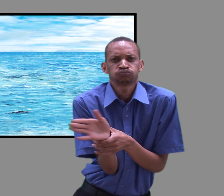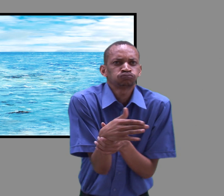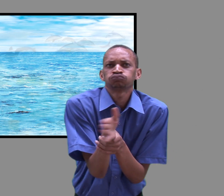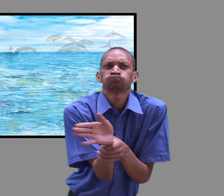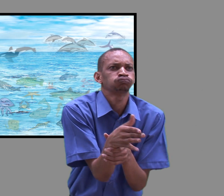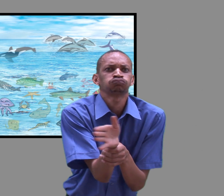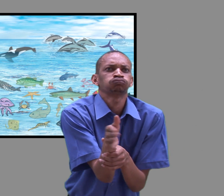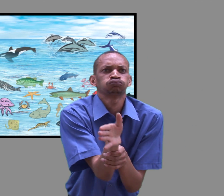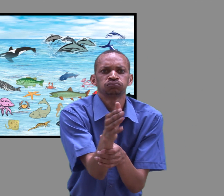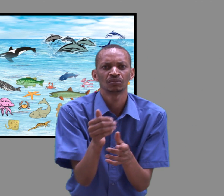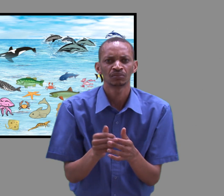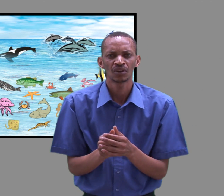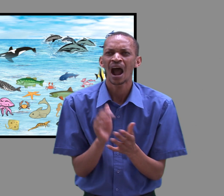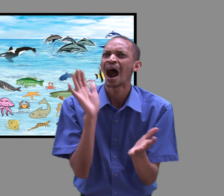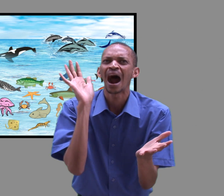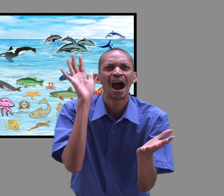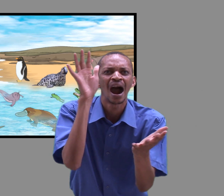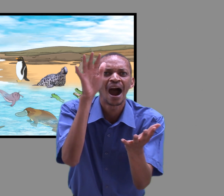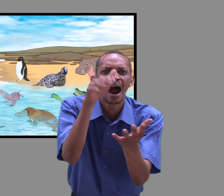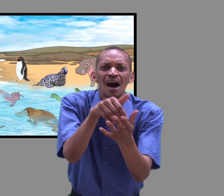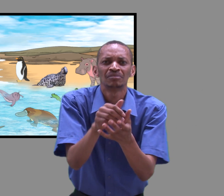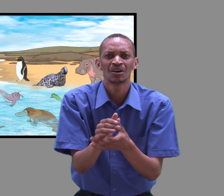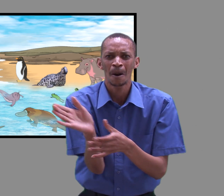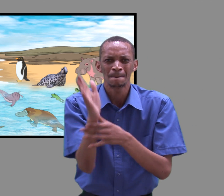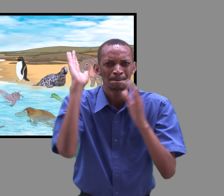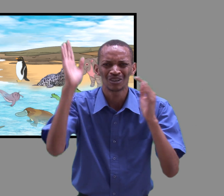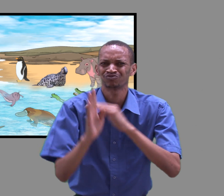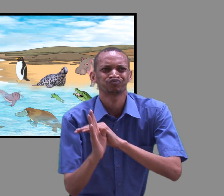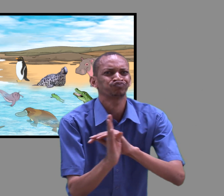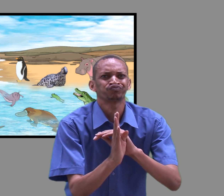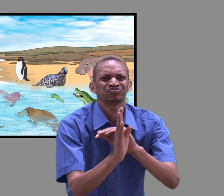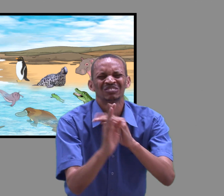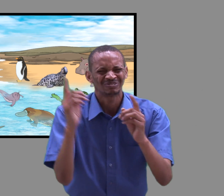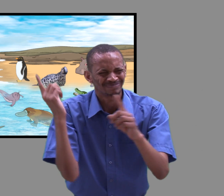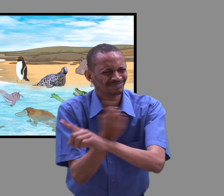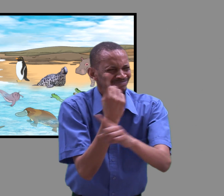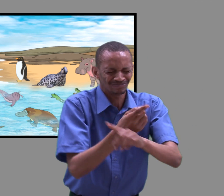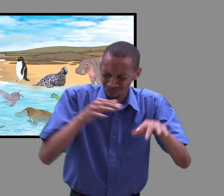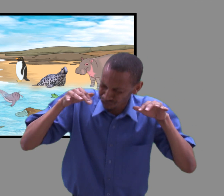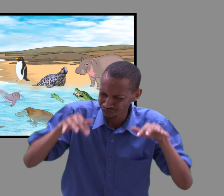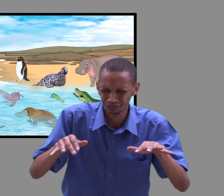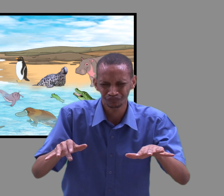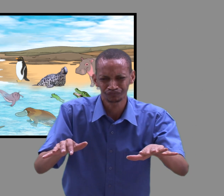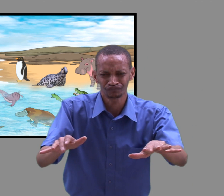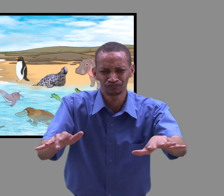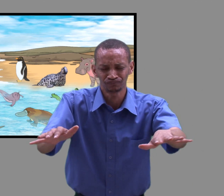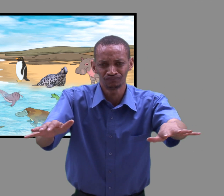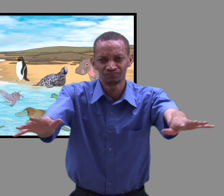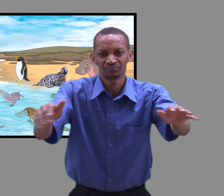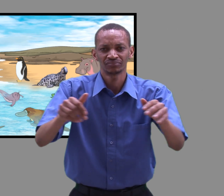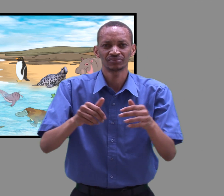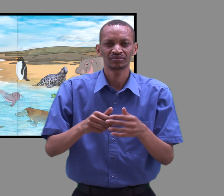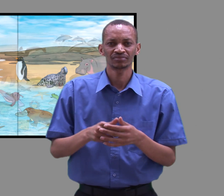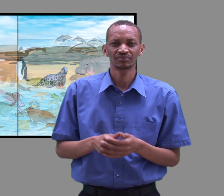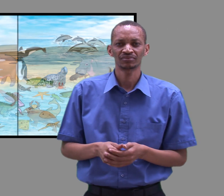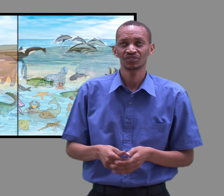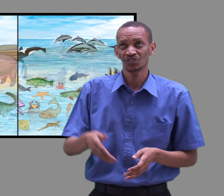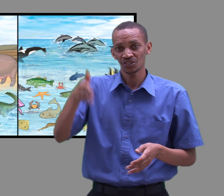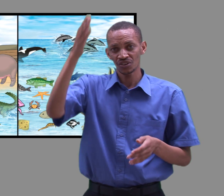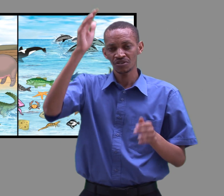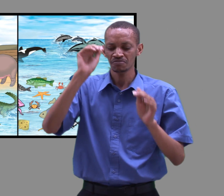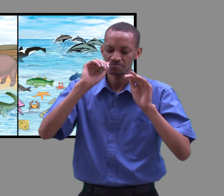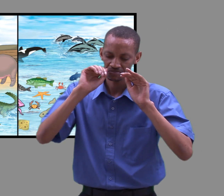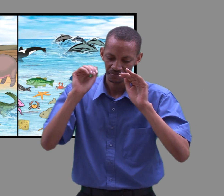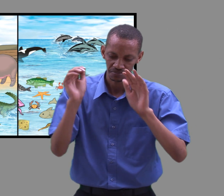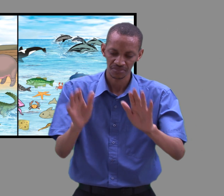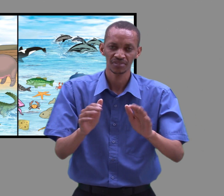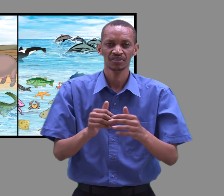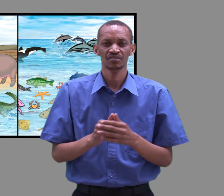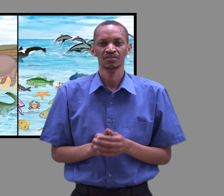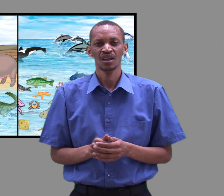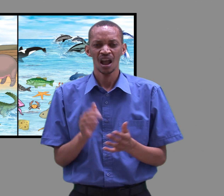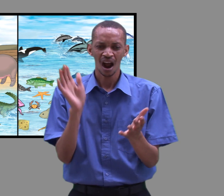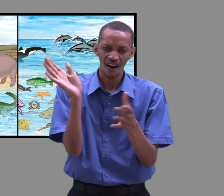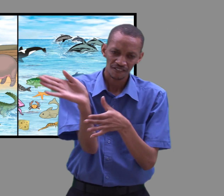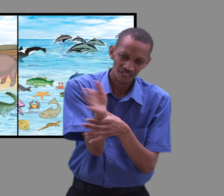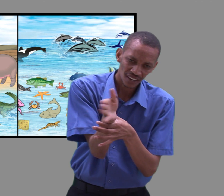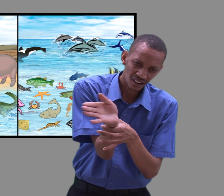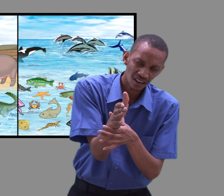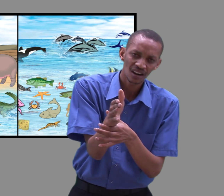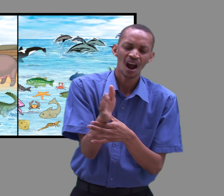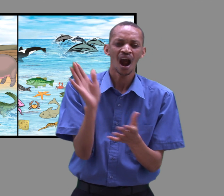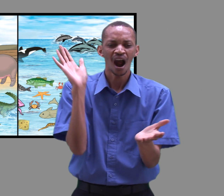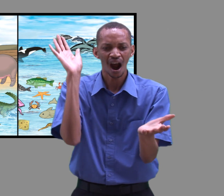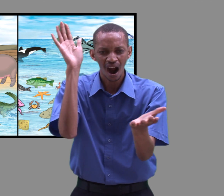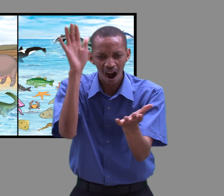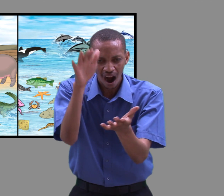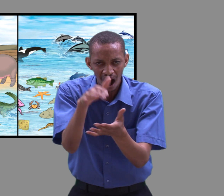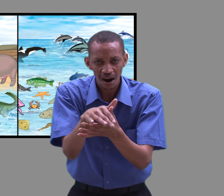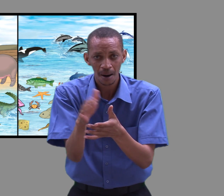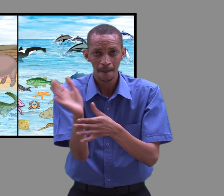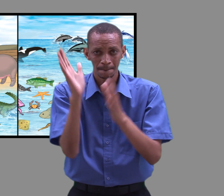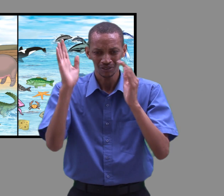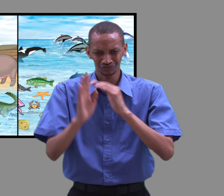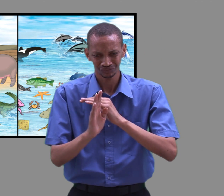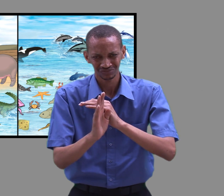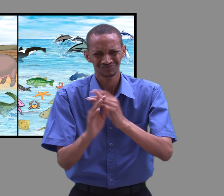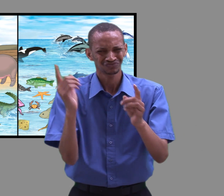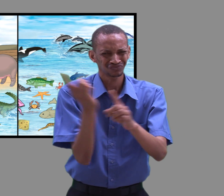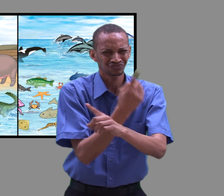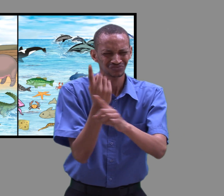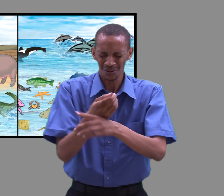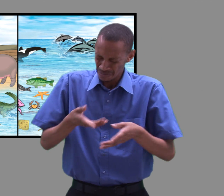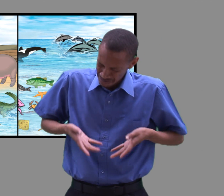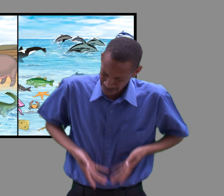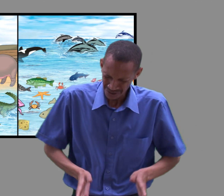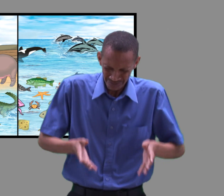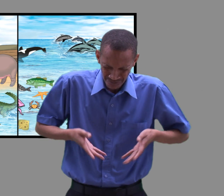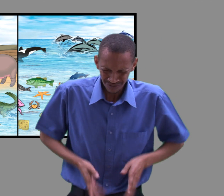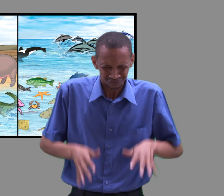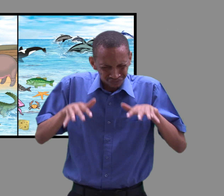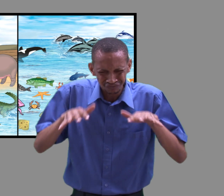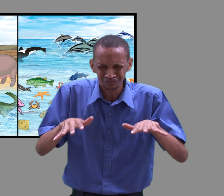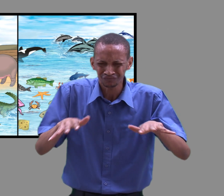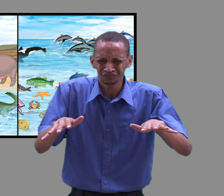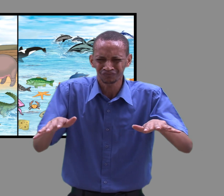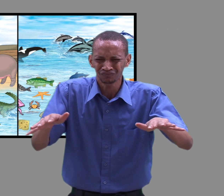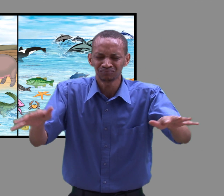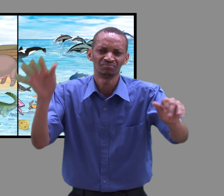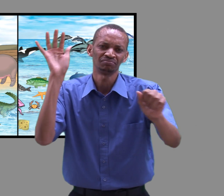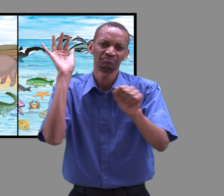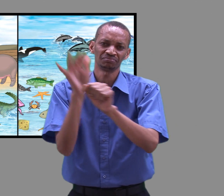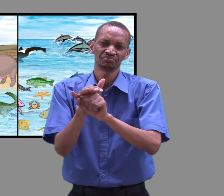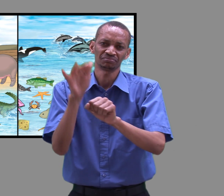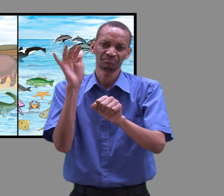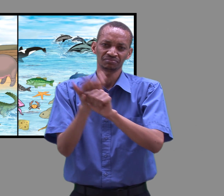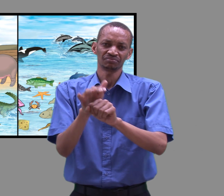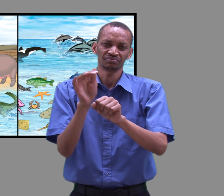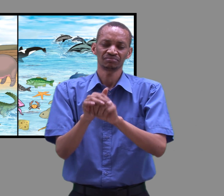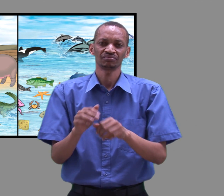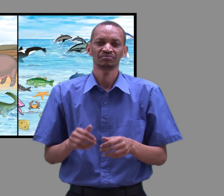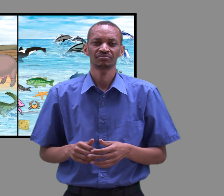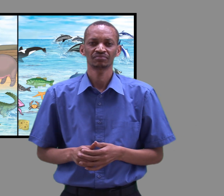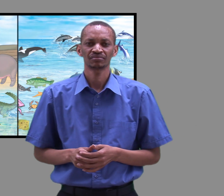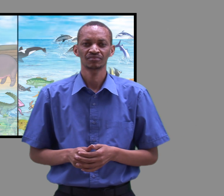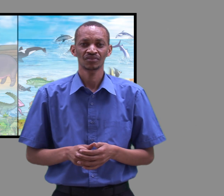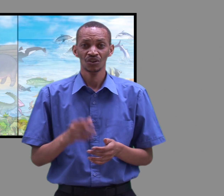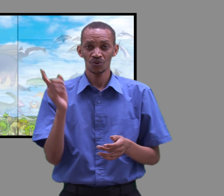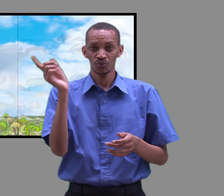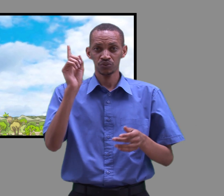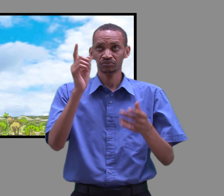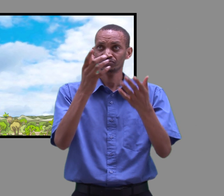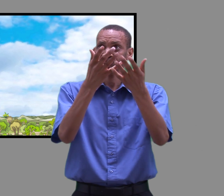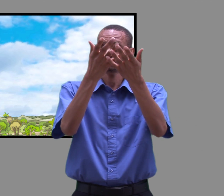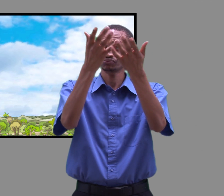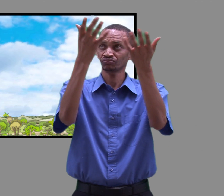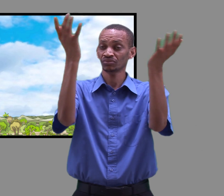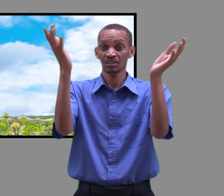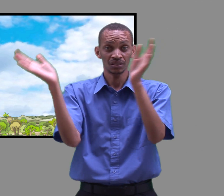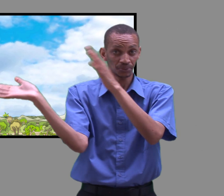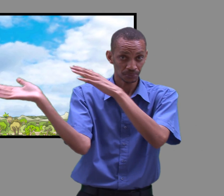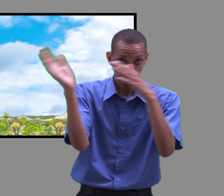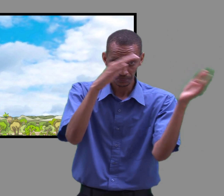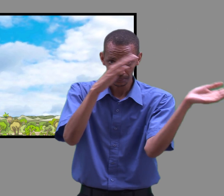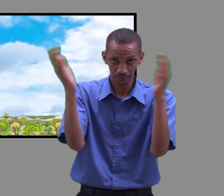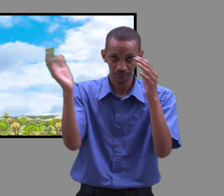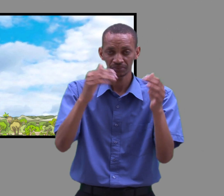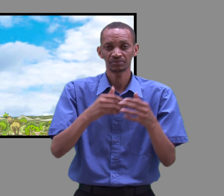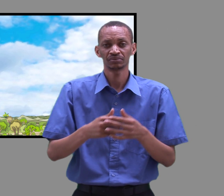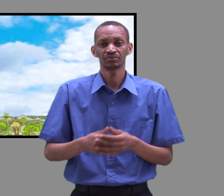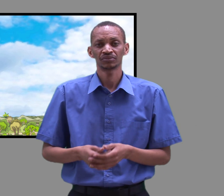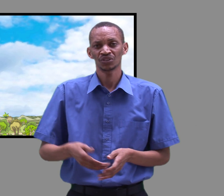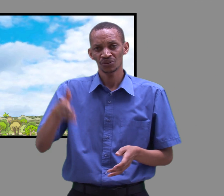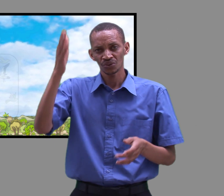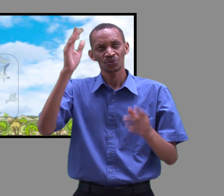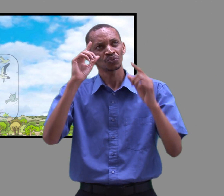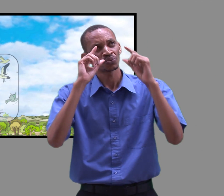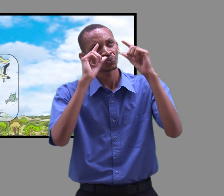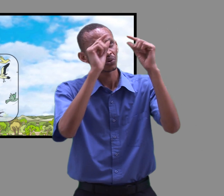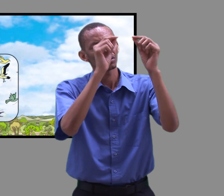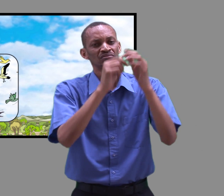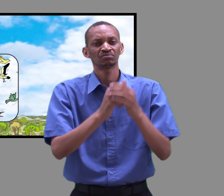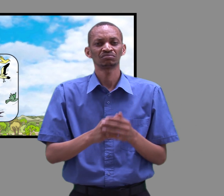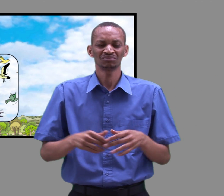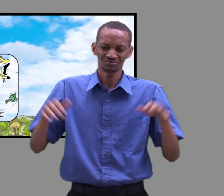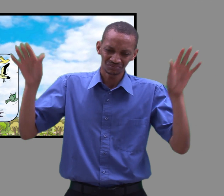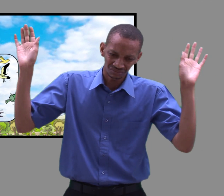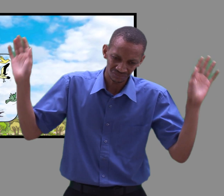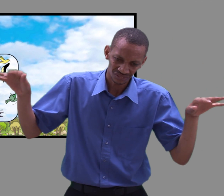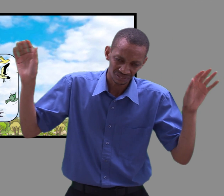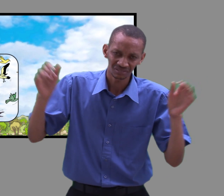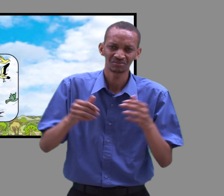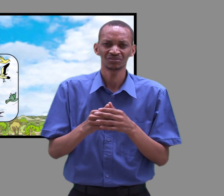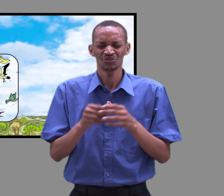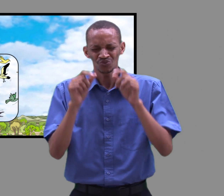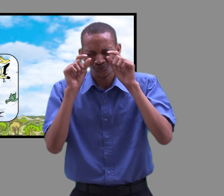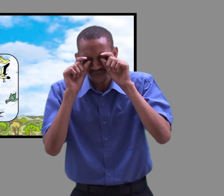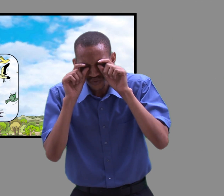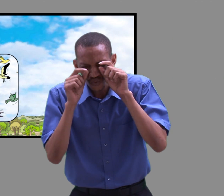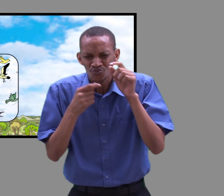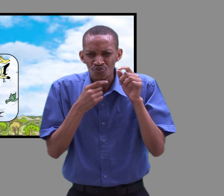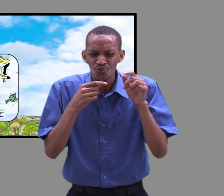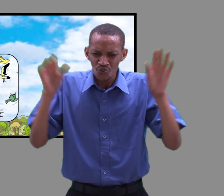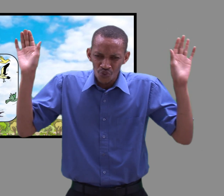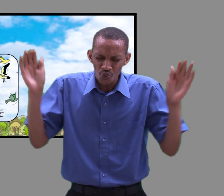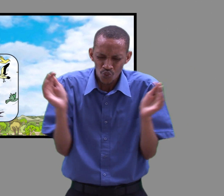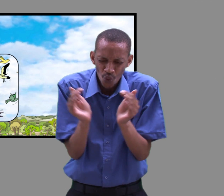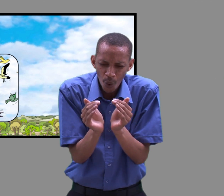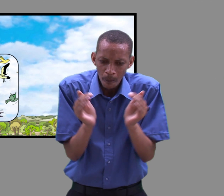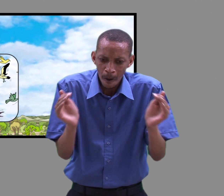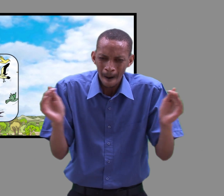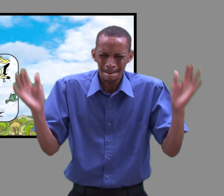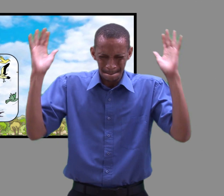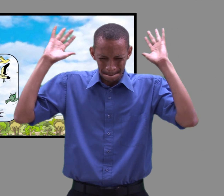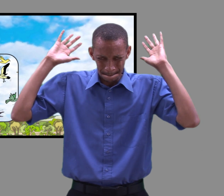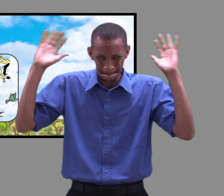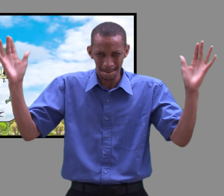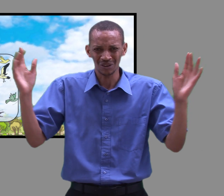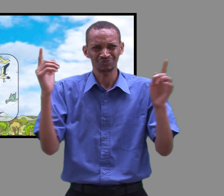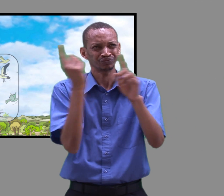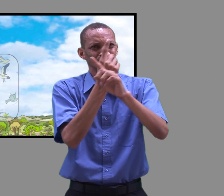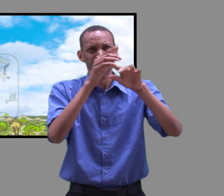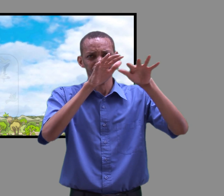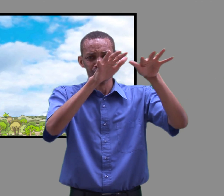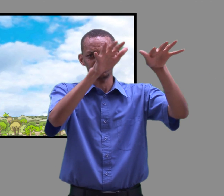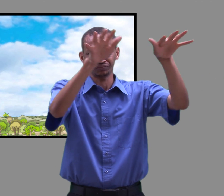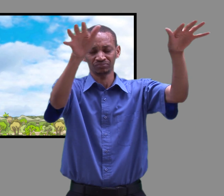So God created the great sea creatures and every living thing that moves, with which the waters teemed according to their kinds, and every bird of flight after its kind.